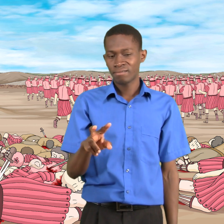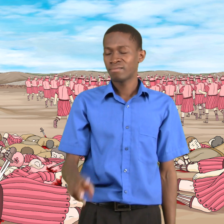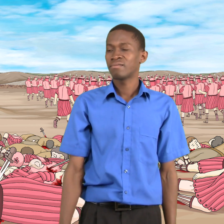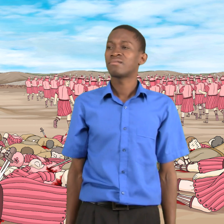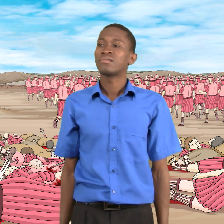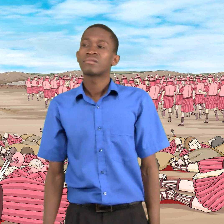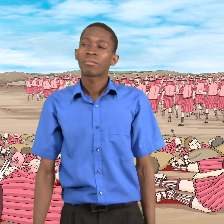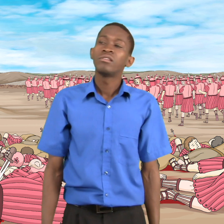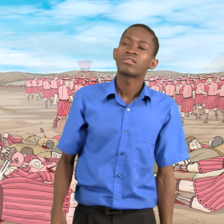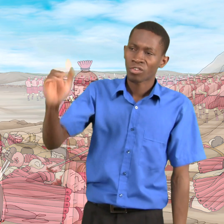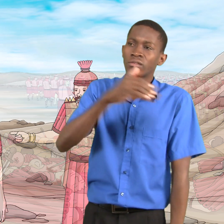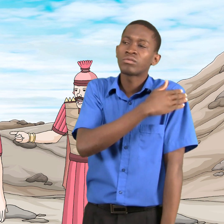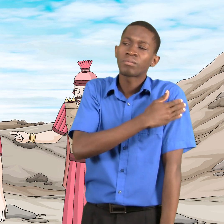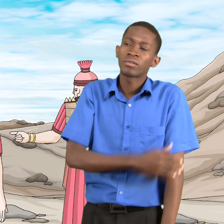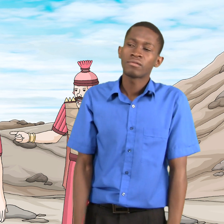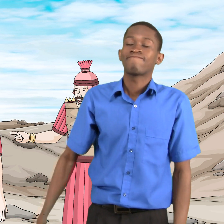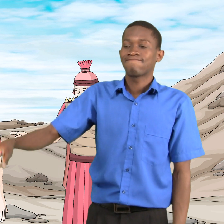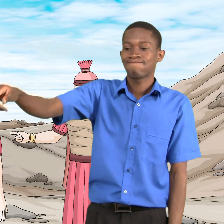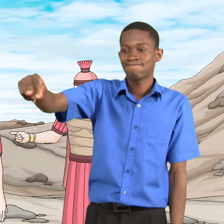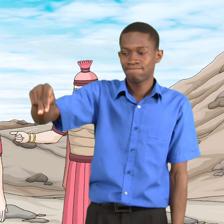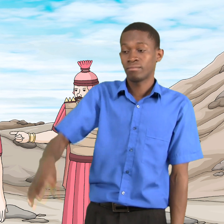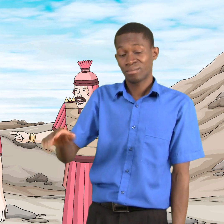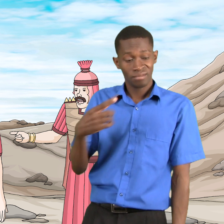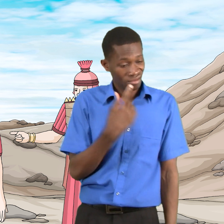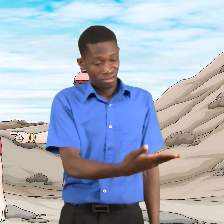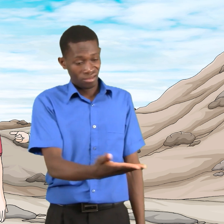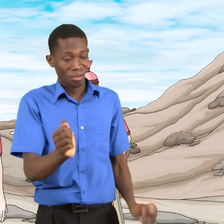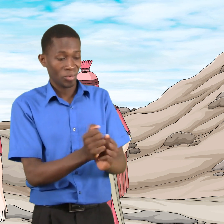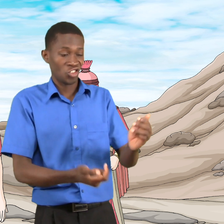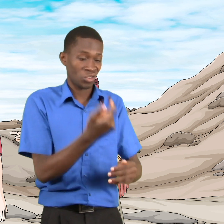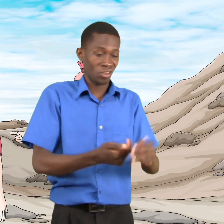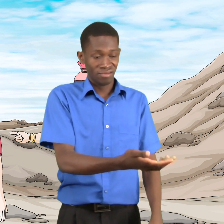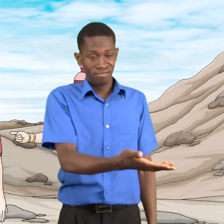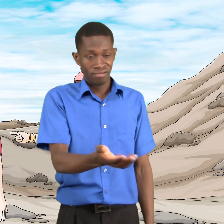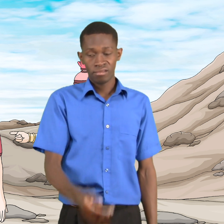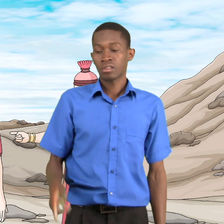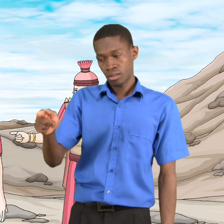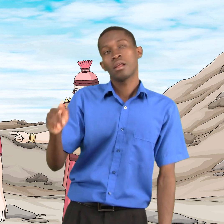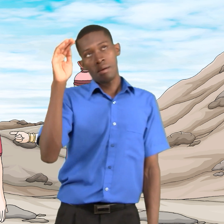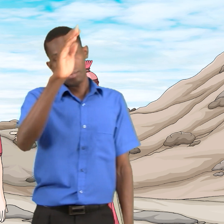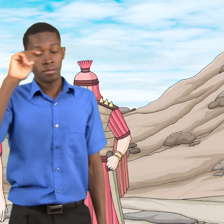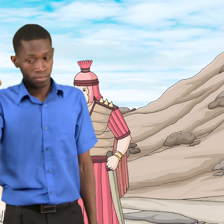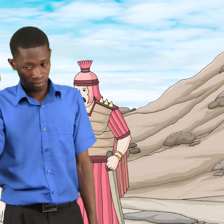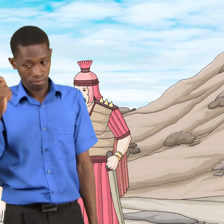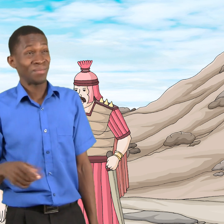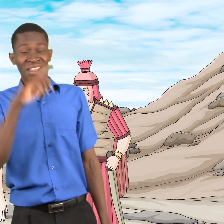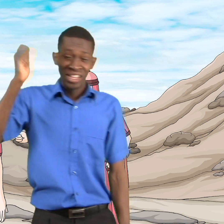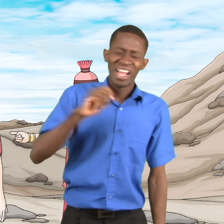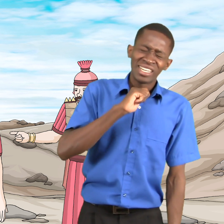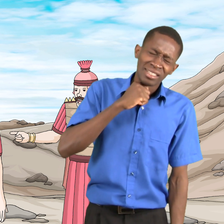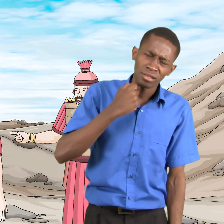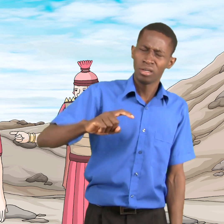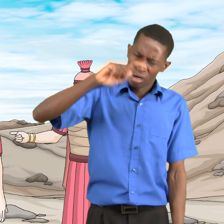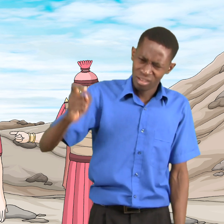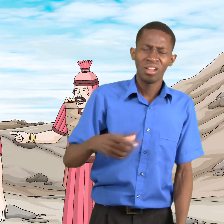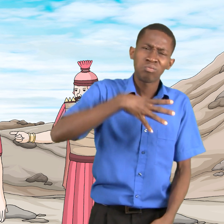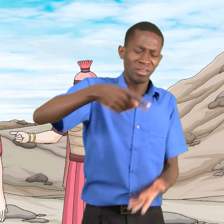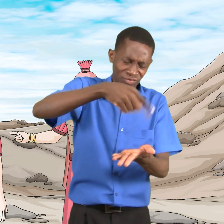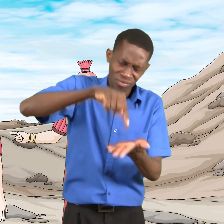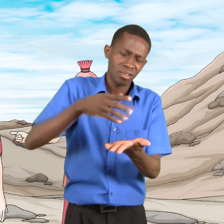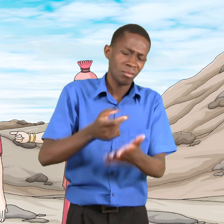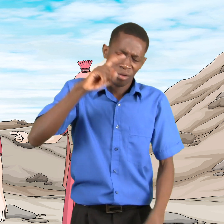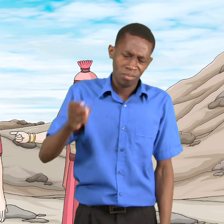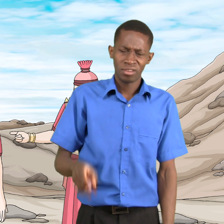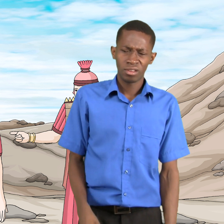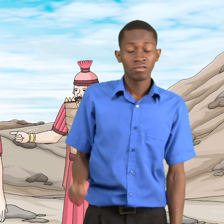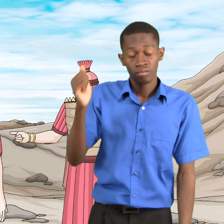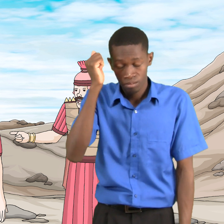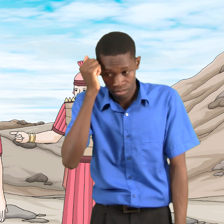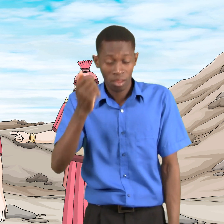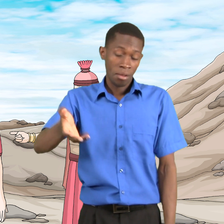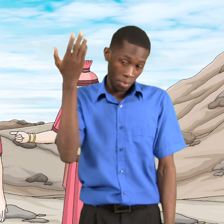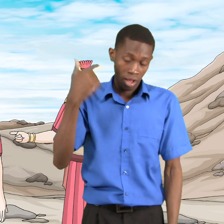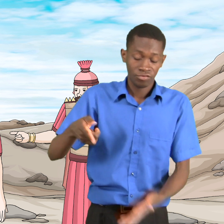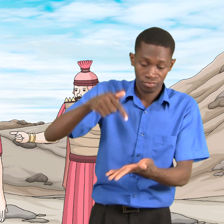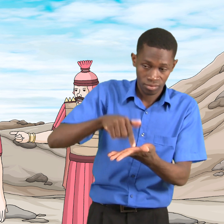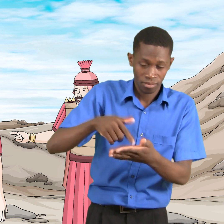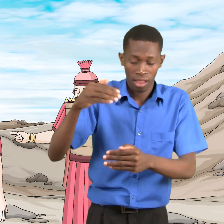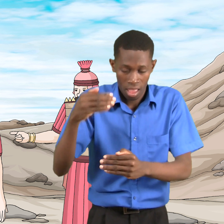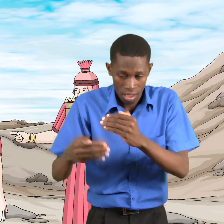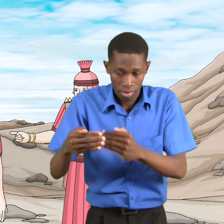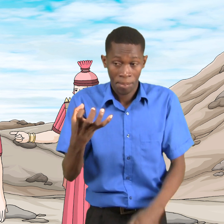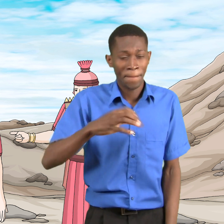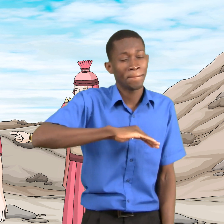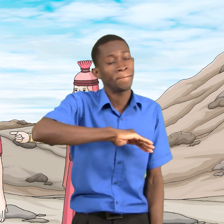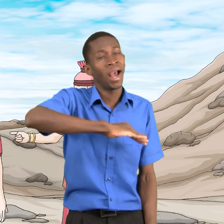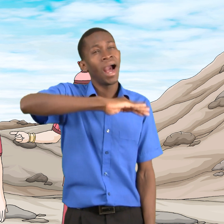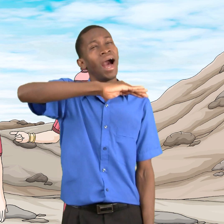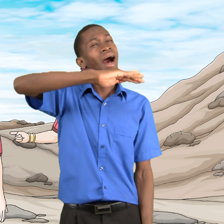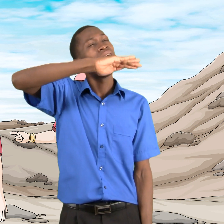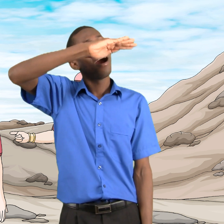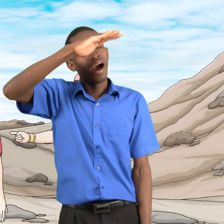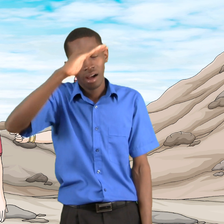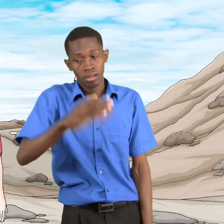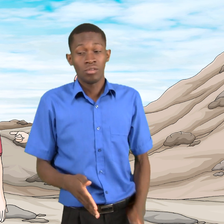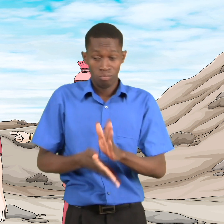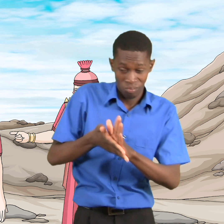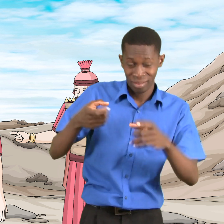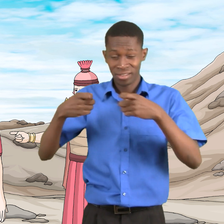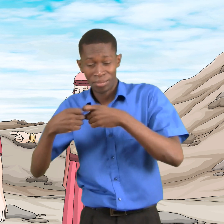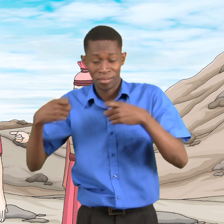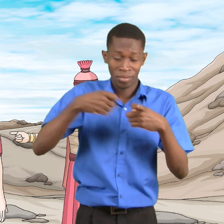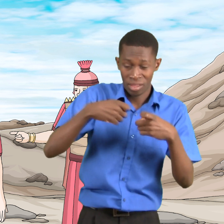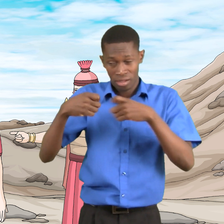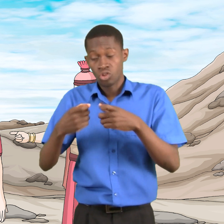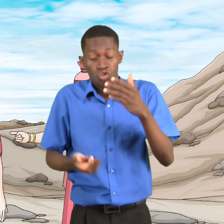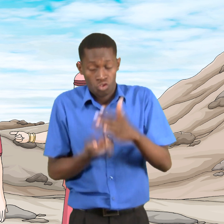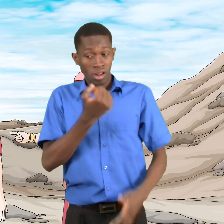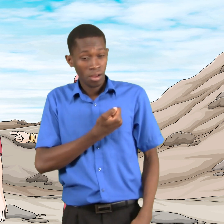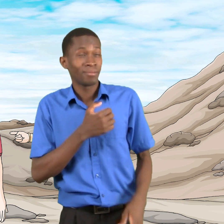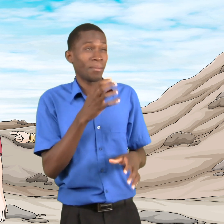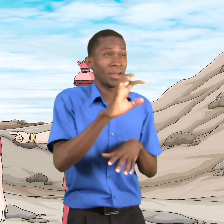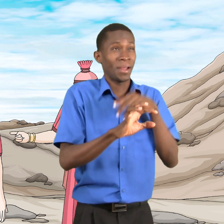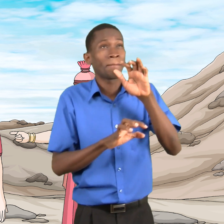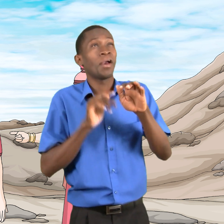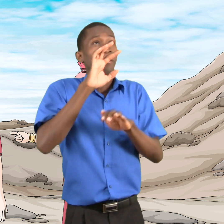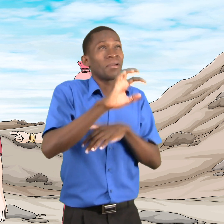Joab sent to David a full account of the battle and instructed the messenger, “When you have finished giving the king all the details of the battle, if the king’s anger flares, he may ask you, ‘Why did you get so close to the city to fight?